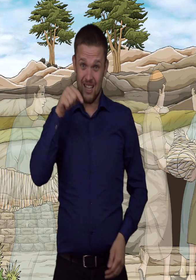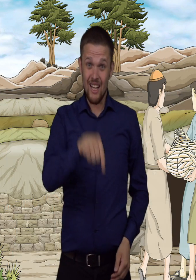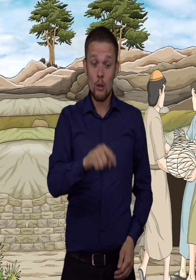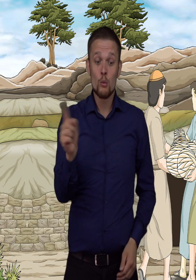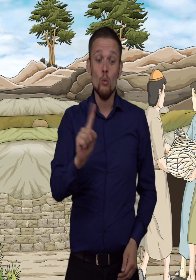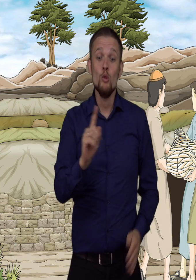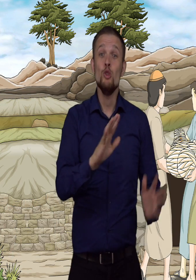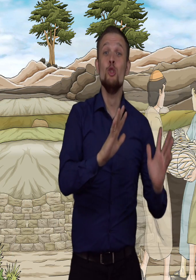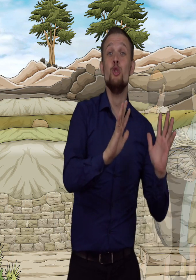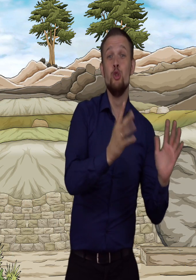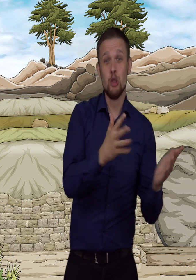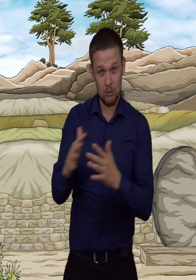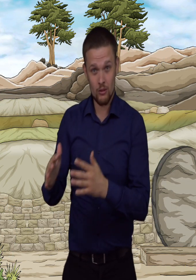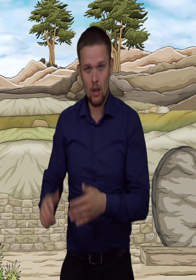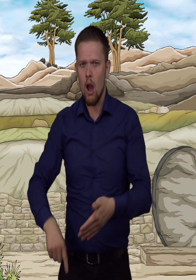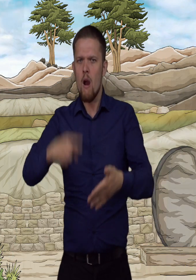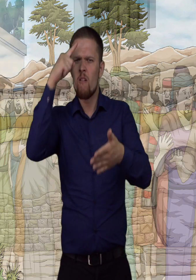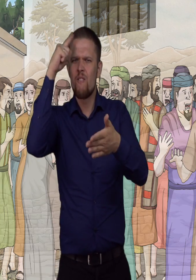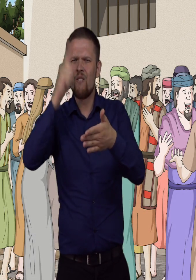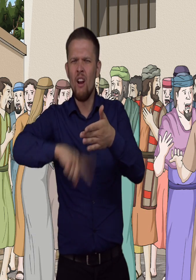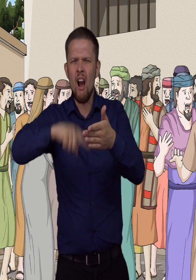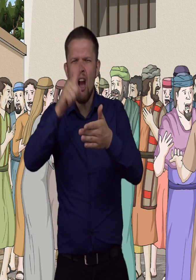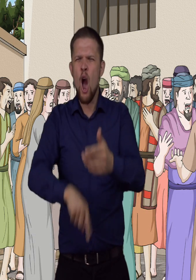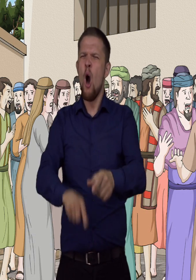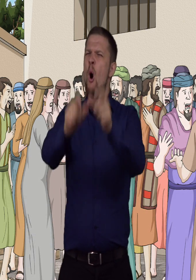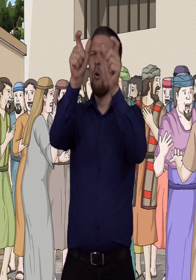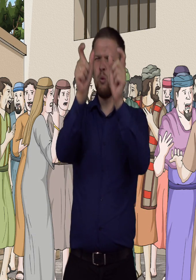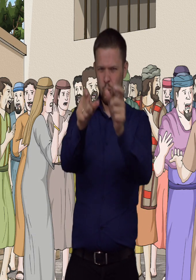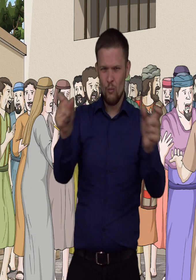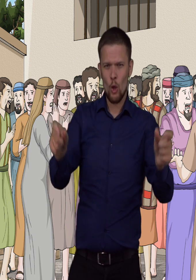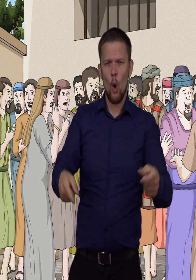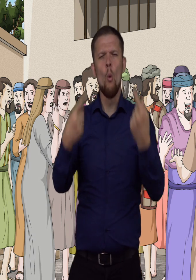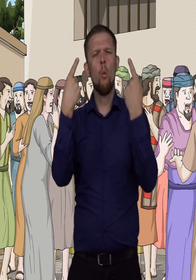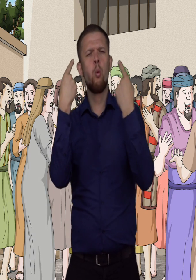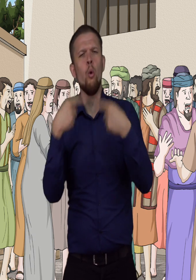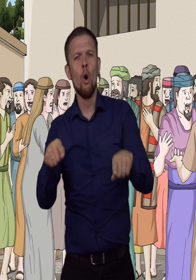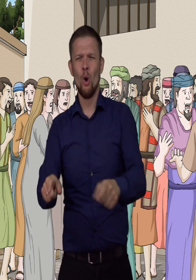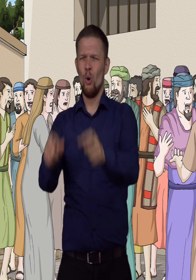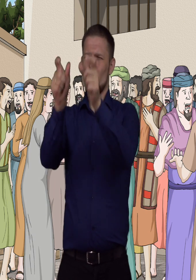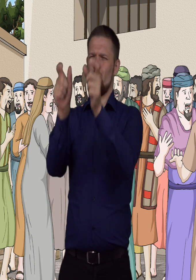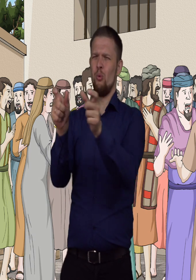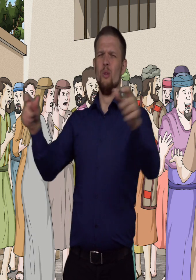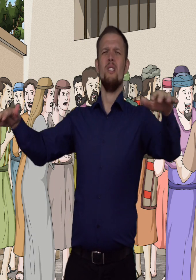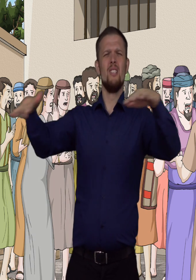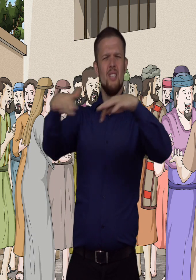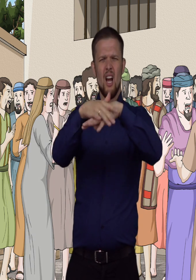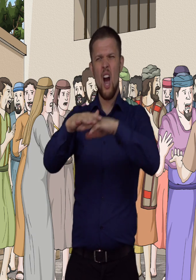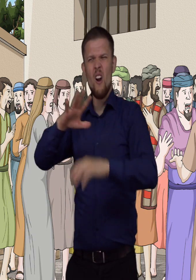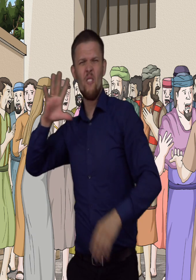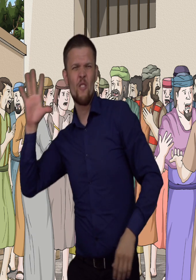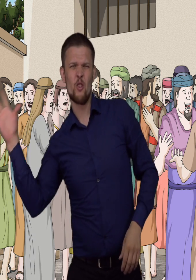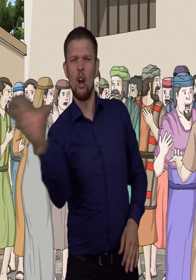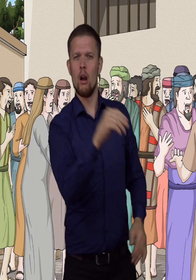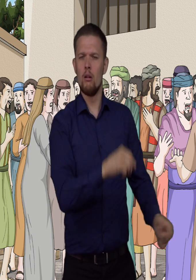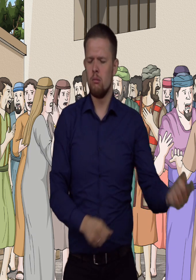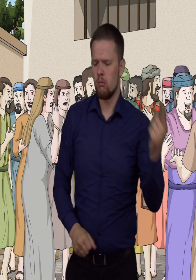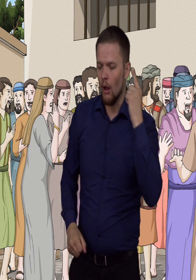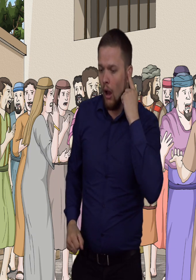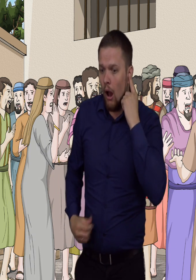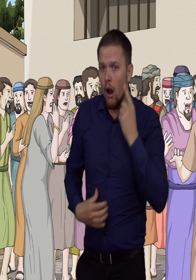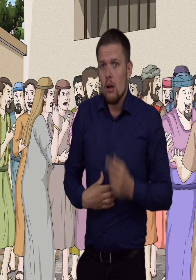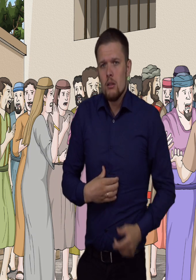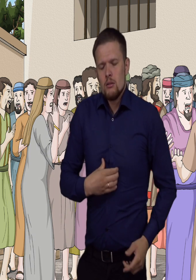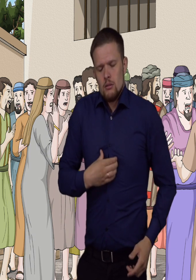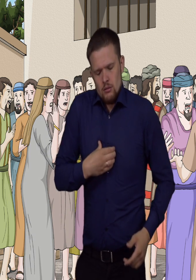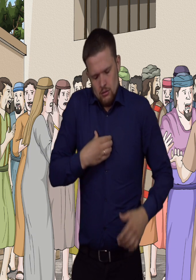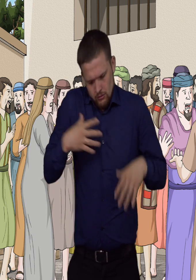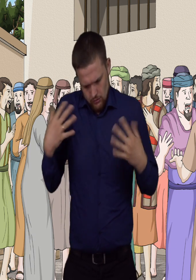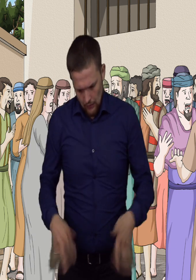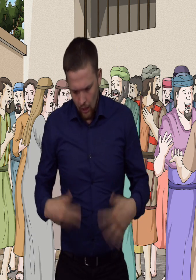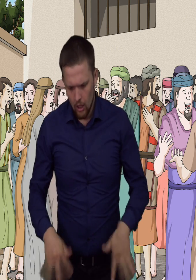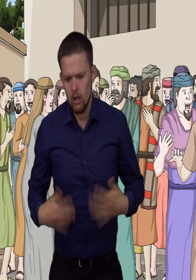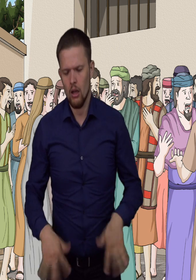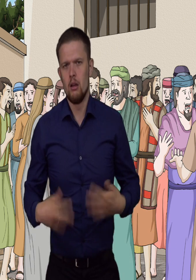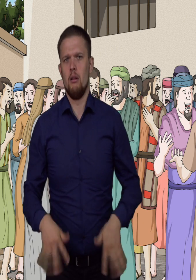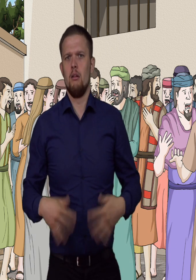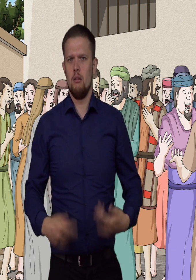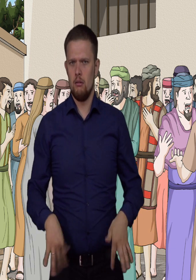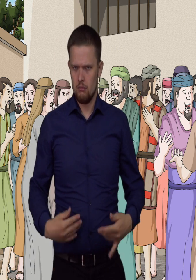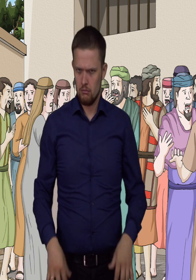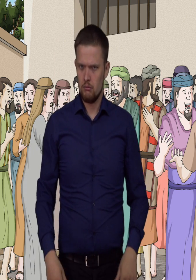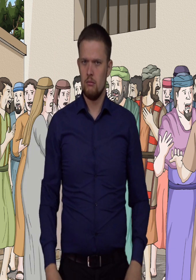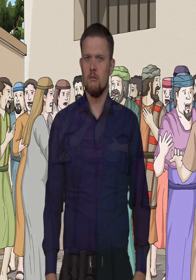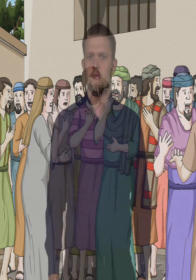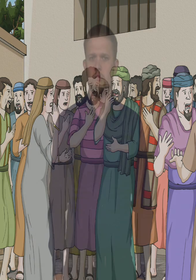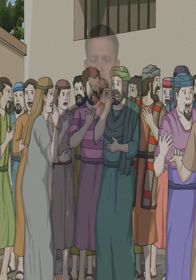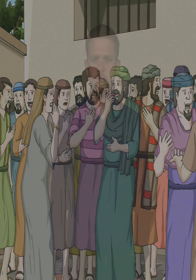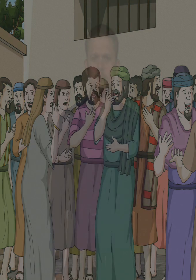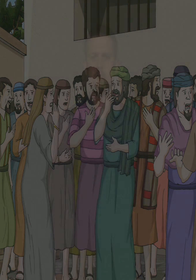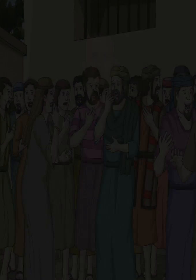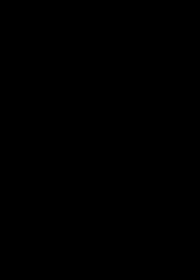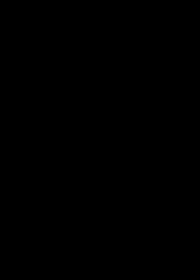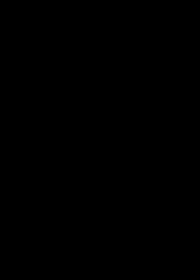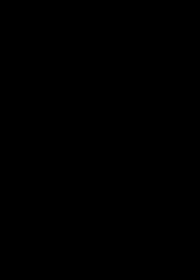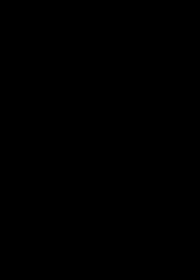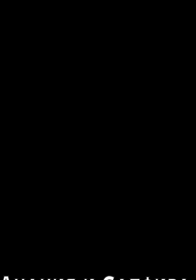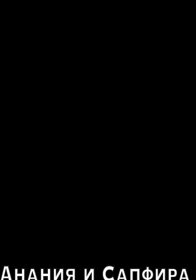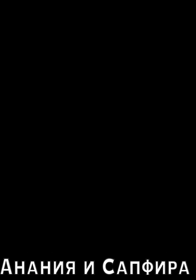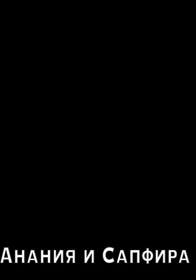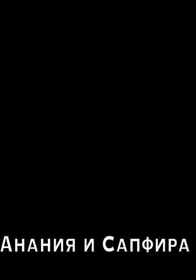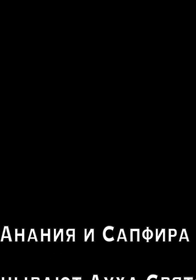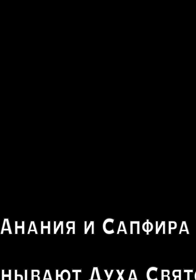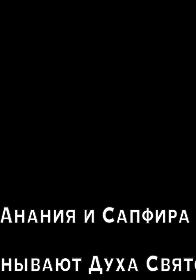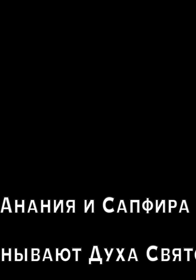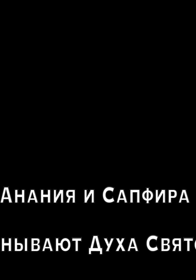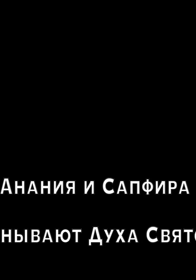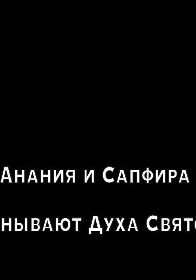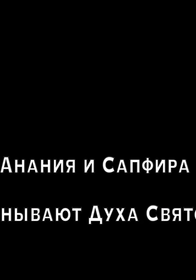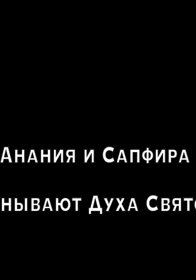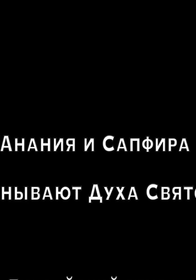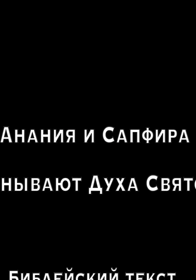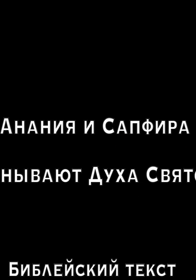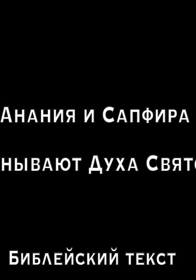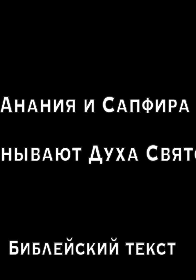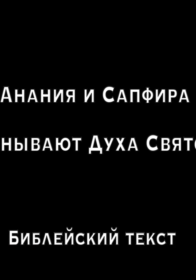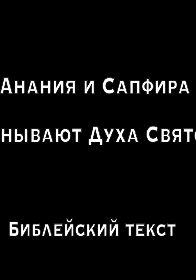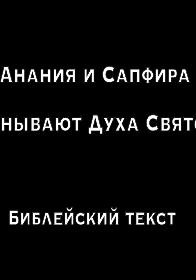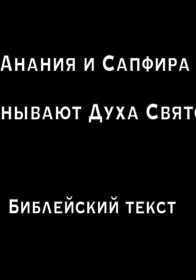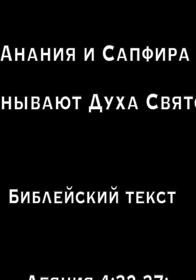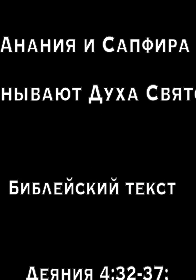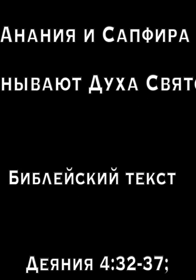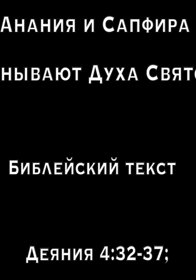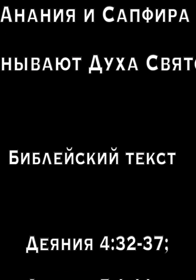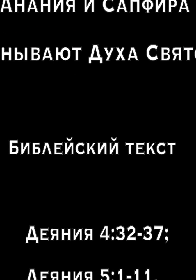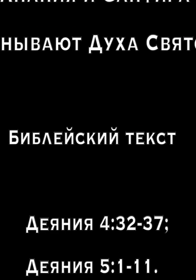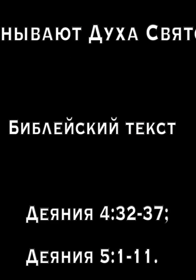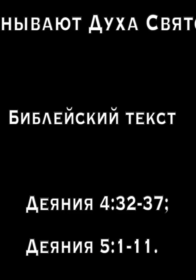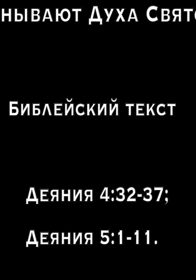And great fear came over the whole church and all who heard about these events.